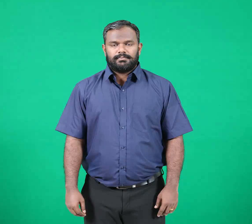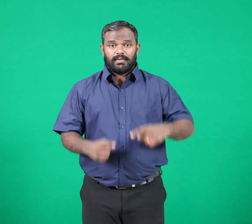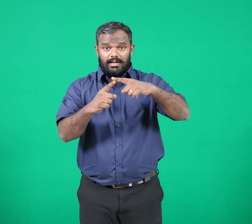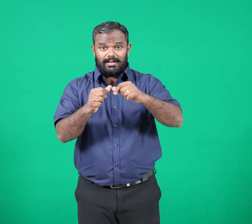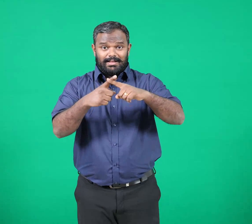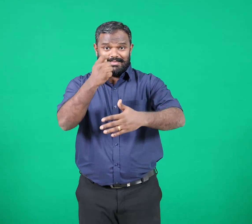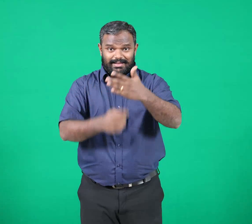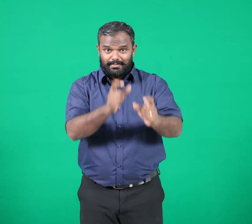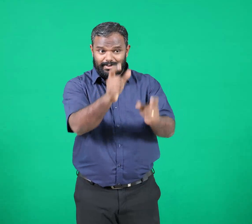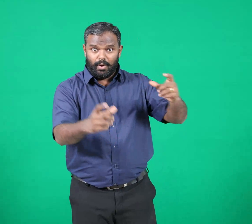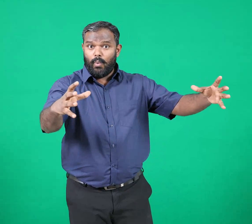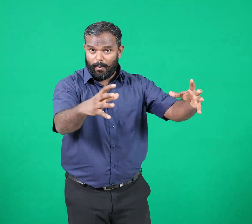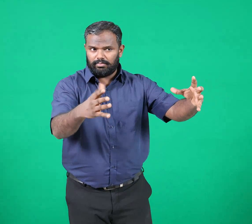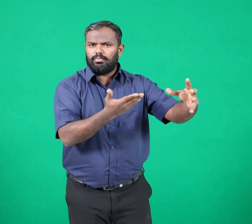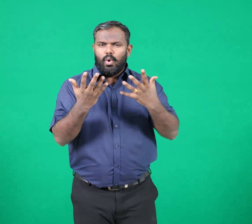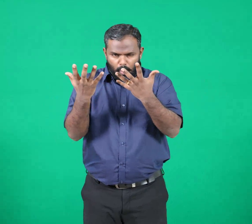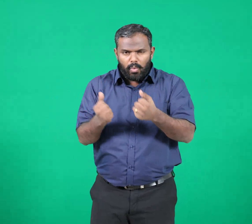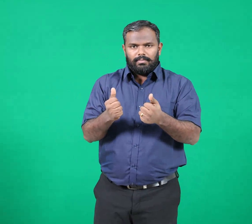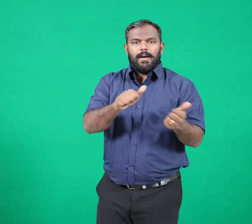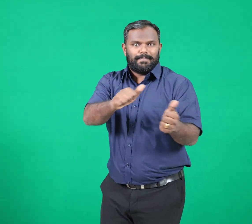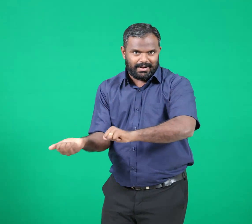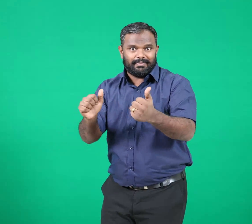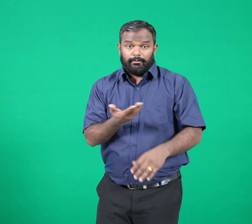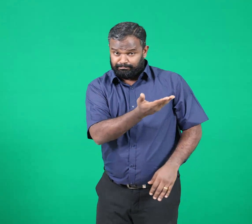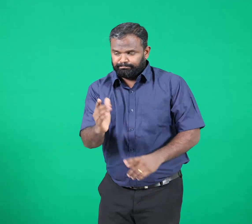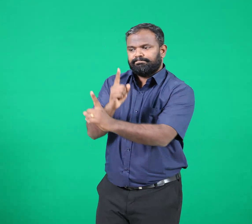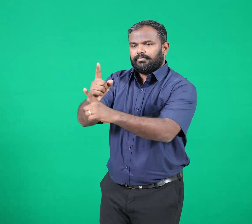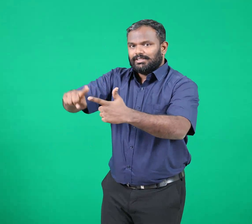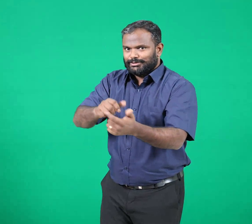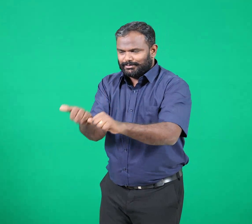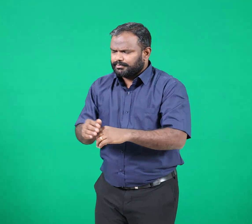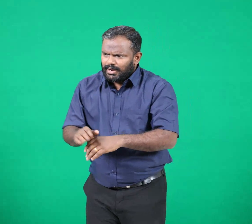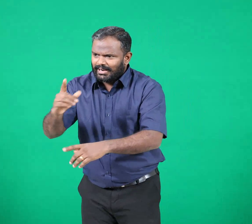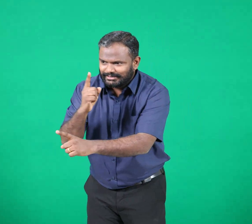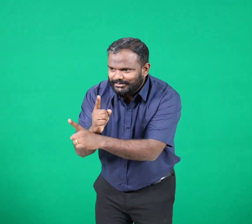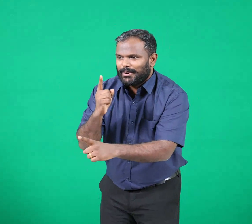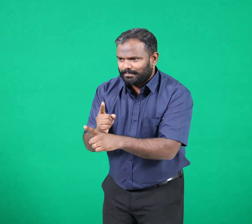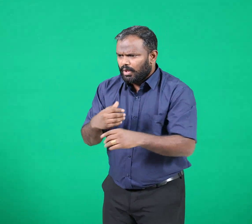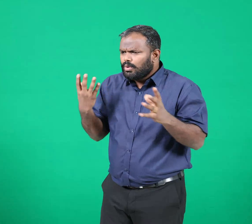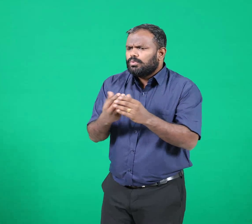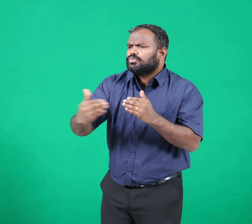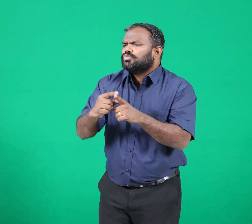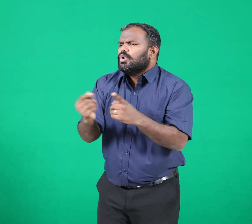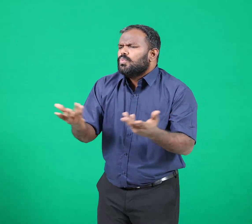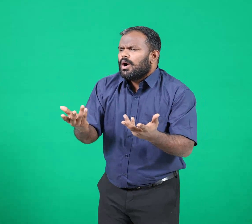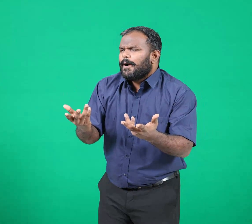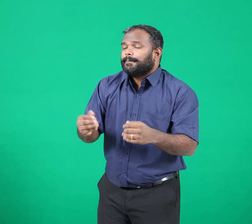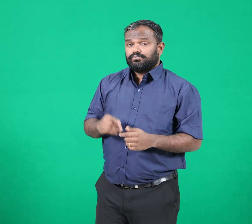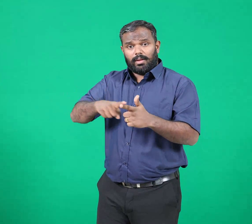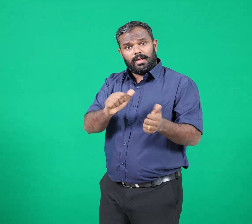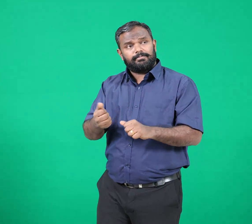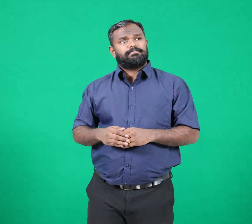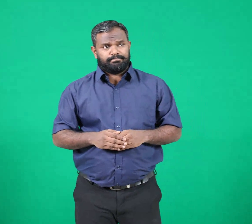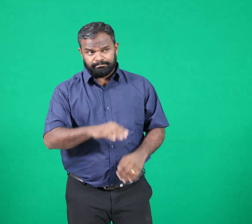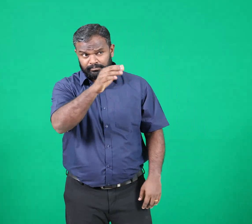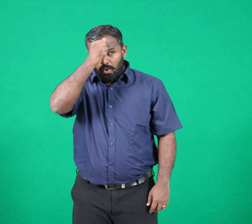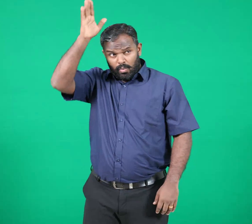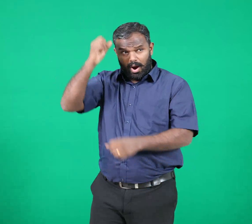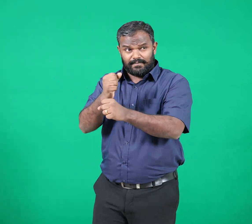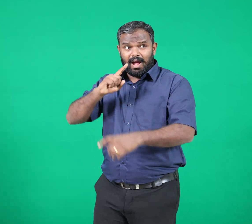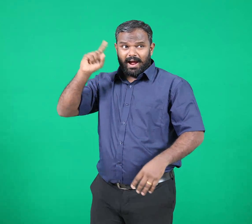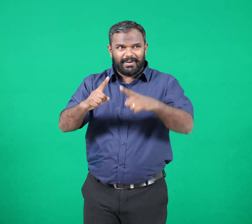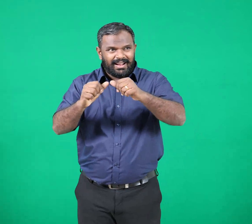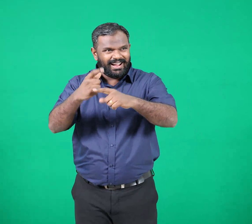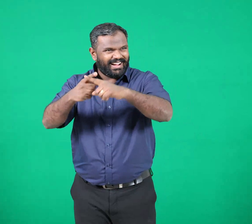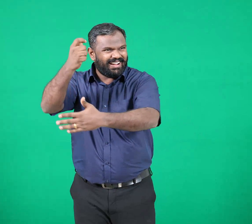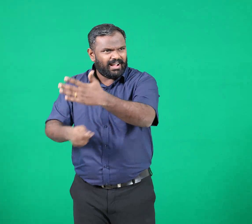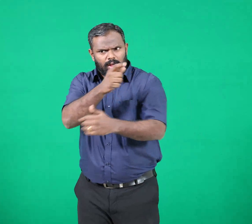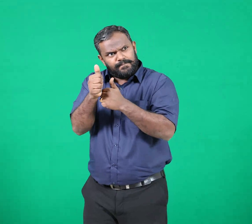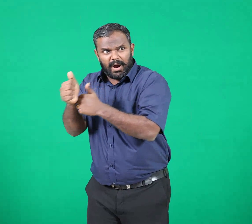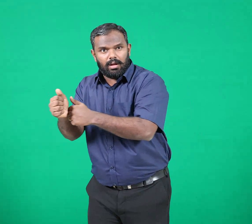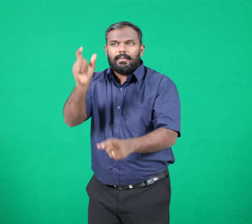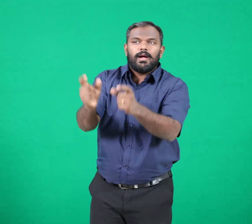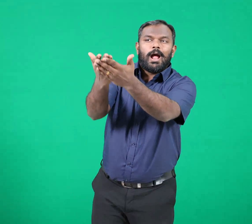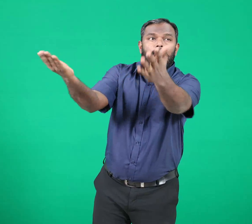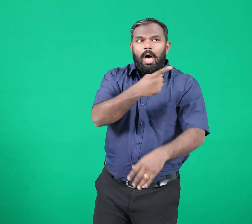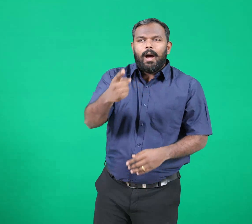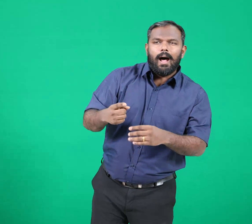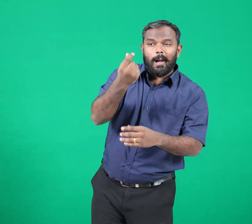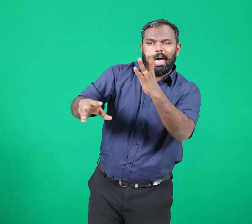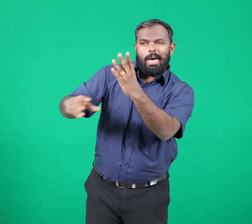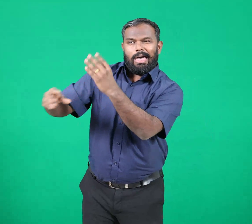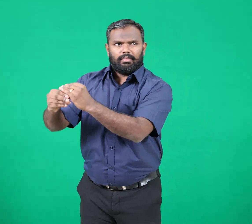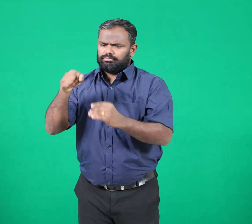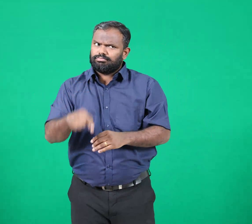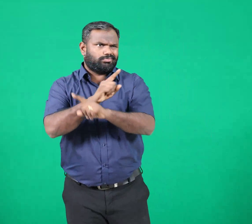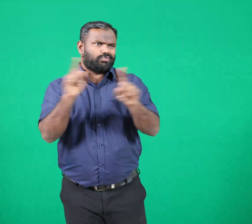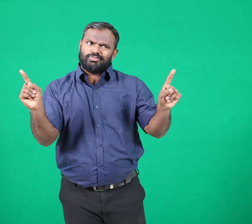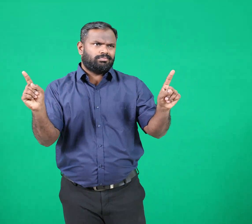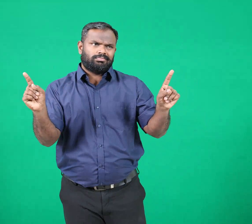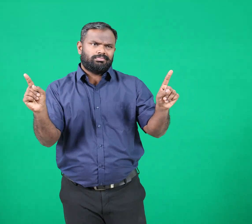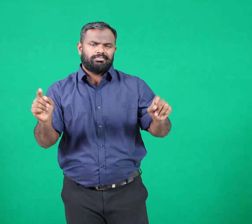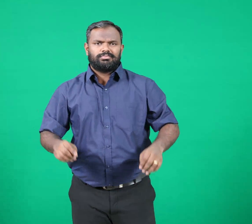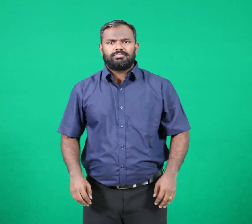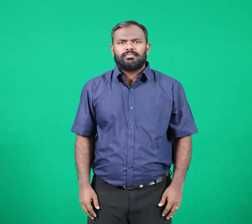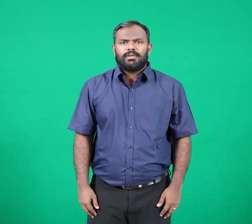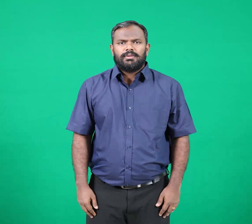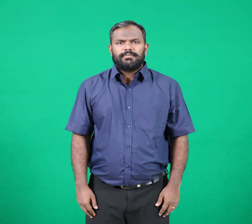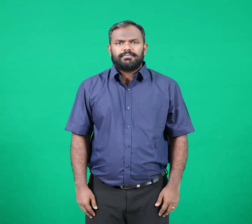Even tax collectors came to be baptized. " Teacher," they asked, "what should we do?" "Collect no more than you are authorized," he answered.